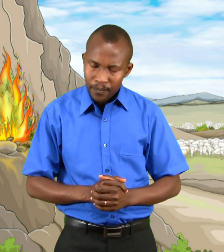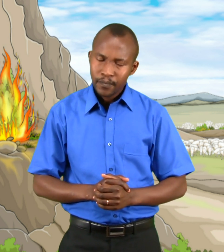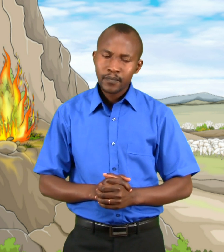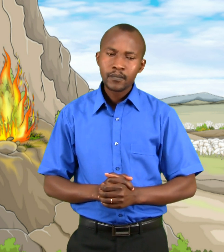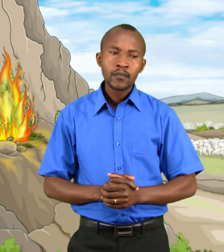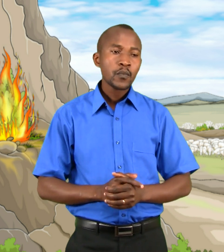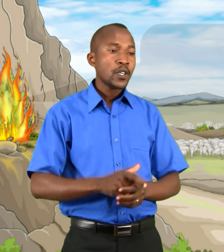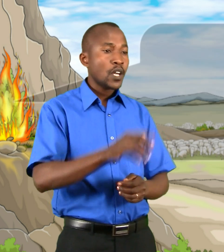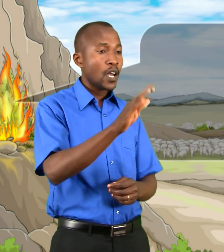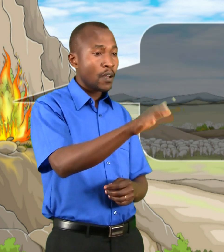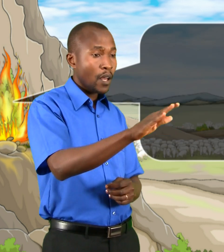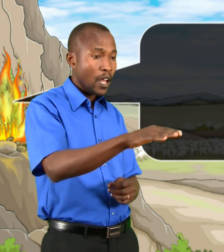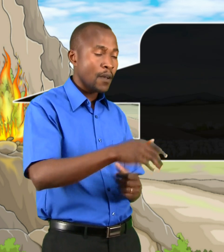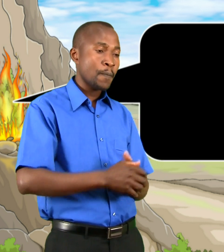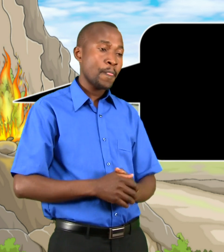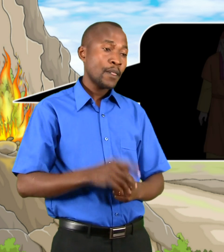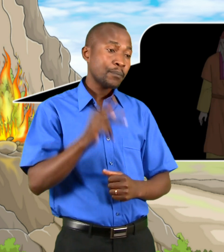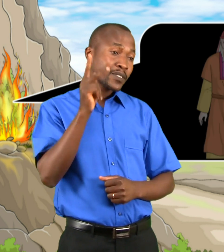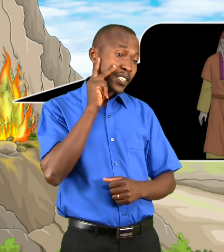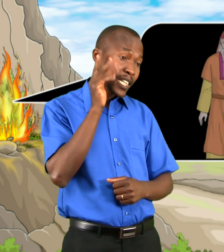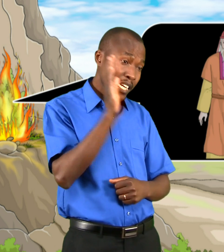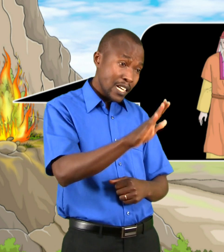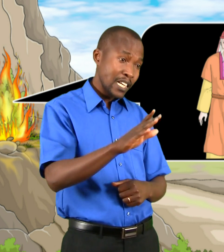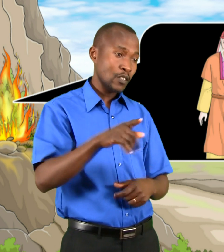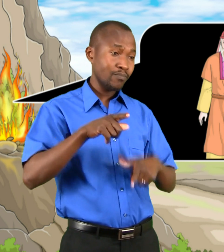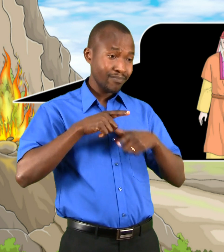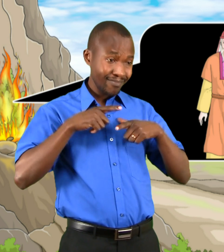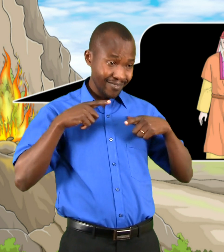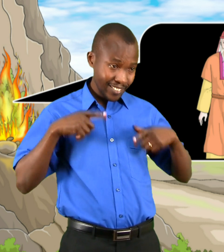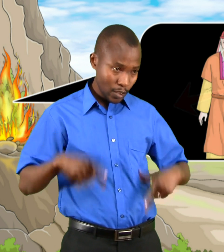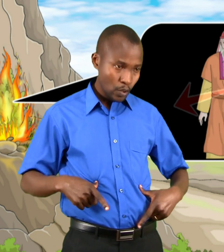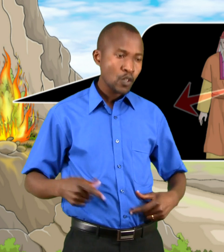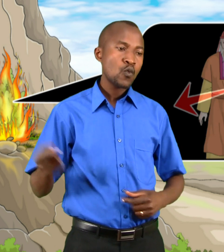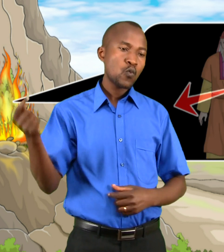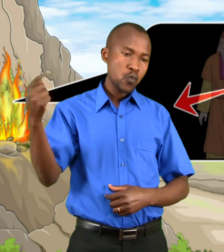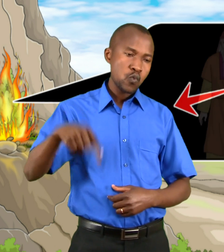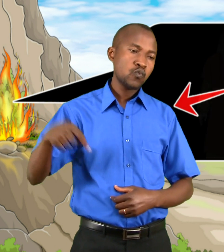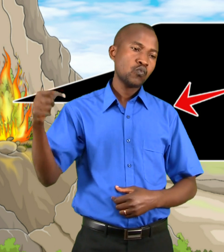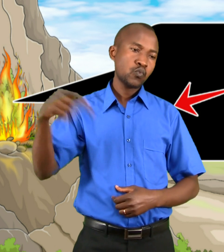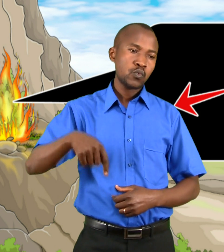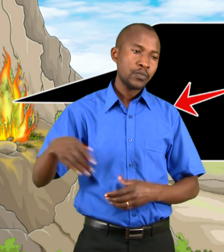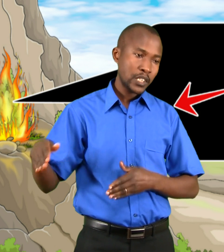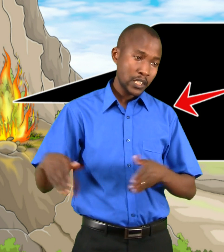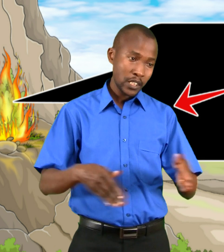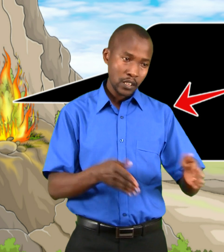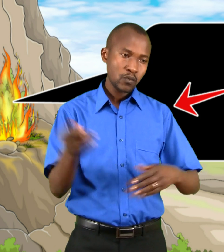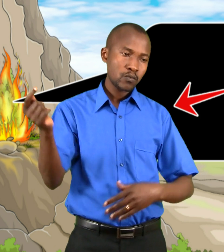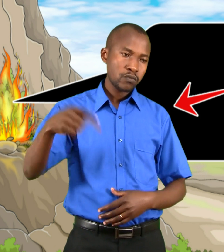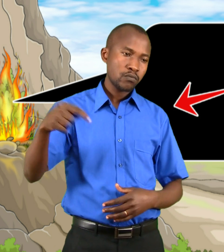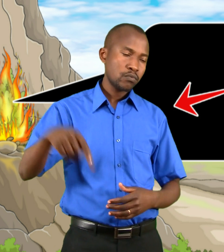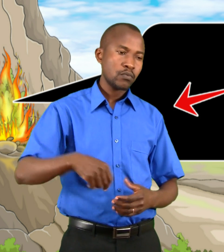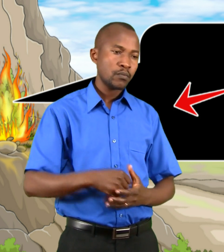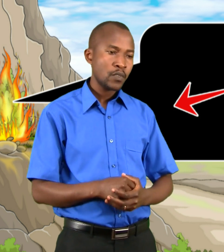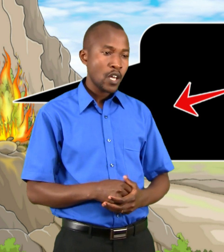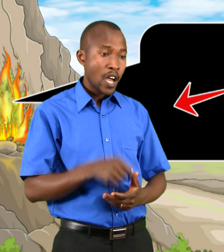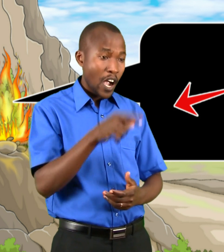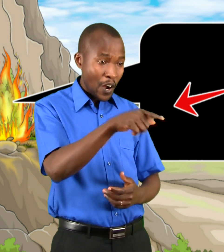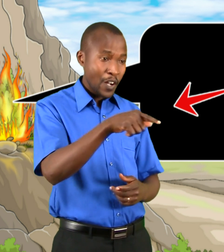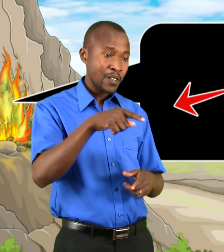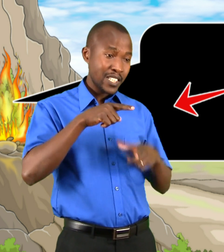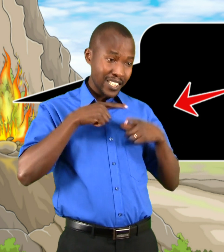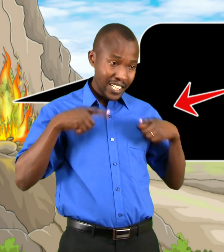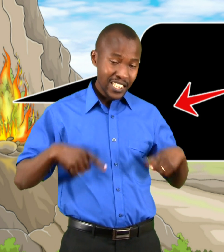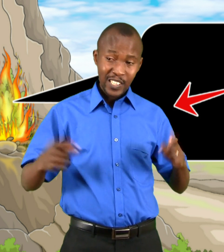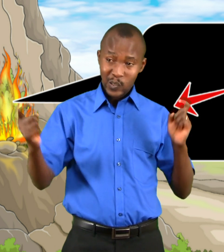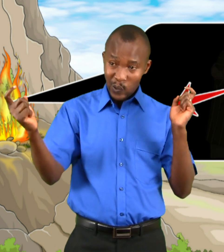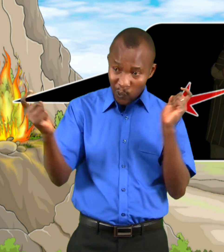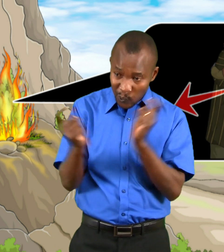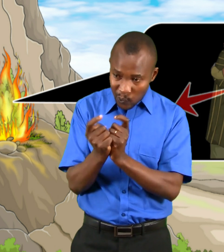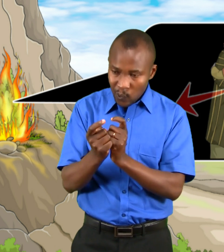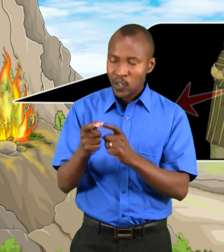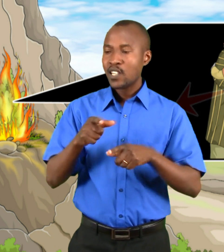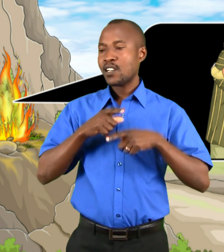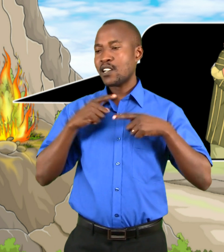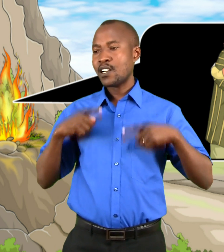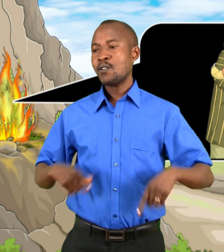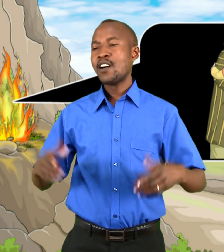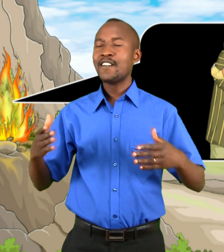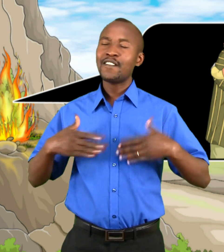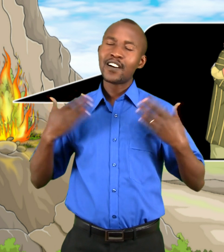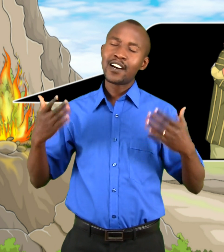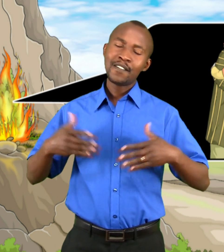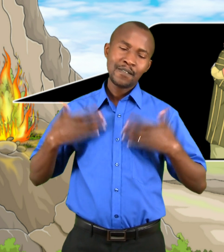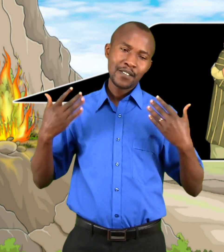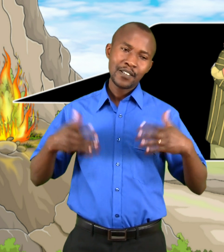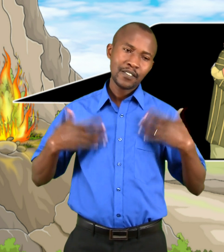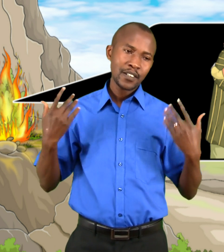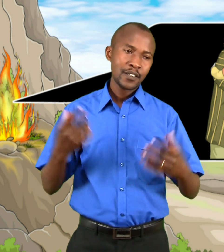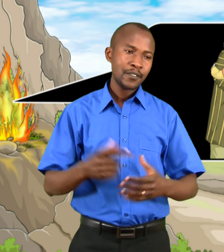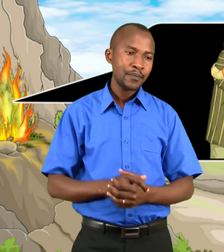Then the anger of the LORD burned against Moses, and He said, “Is not Aaron the Levite your brother? I know that he can speak well, and he is now on his way to meet you.